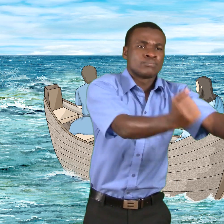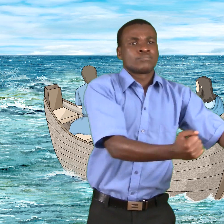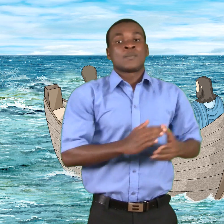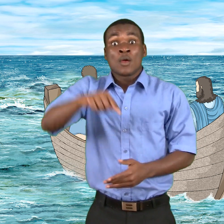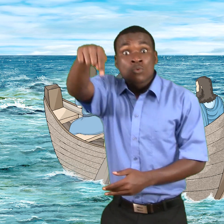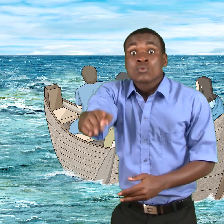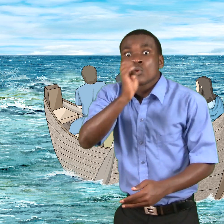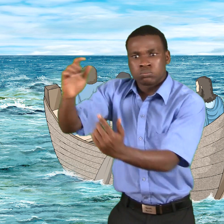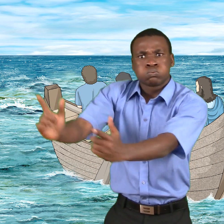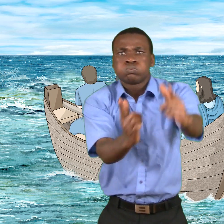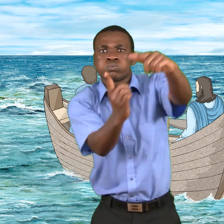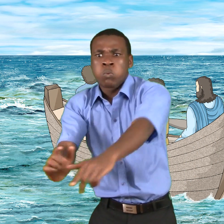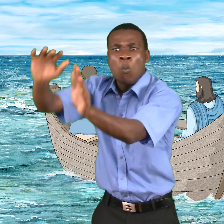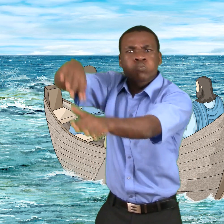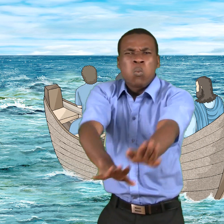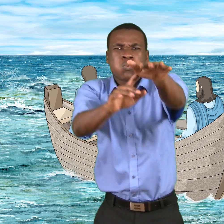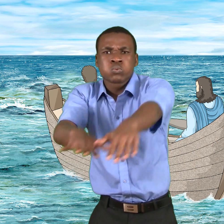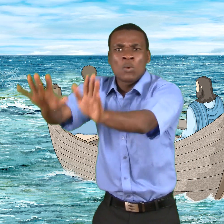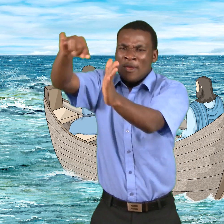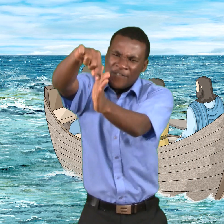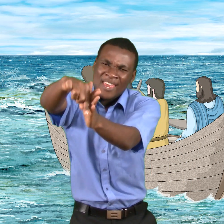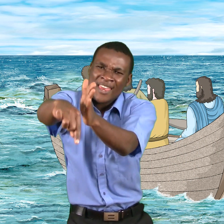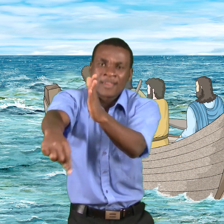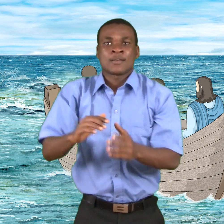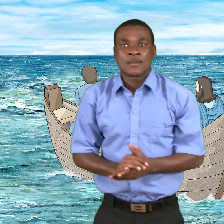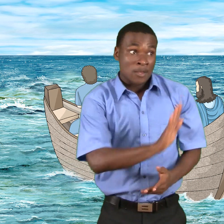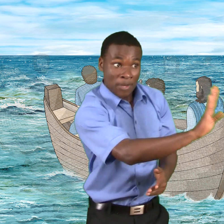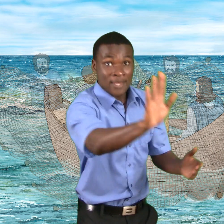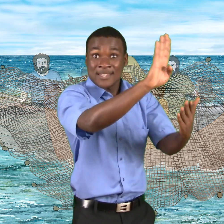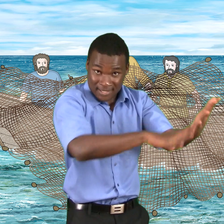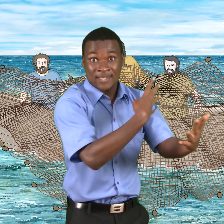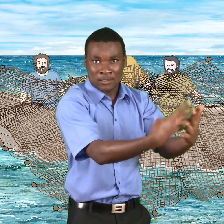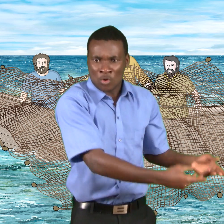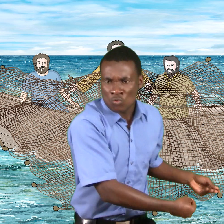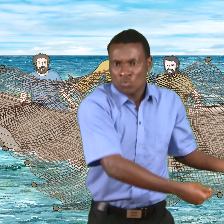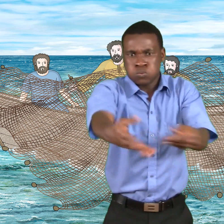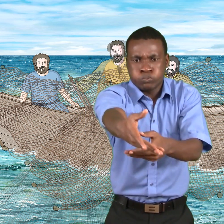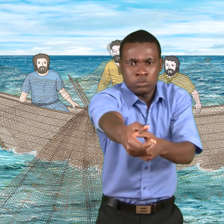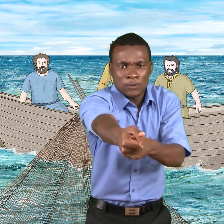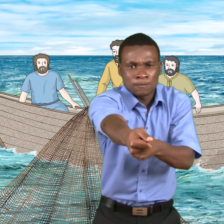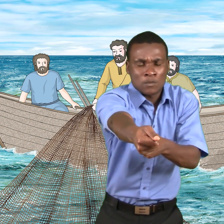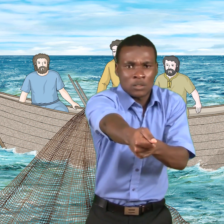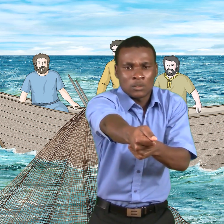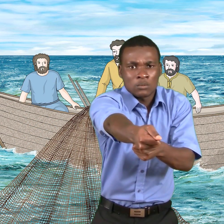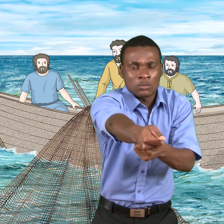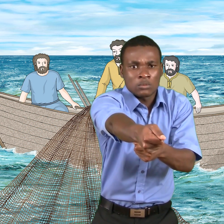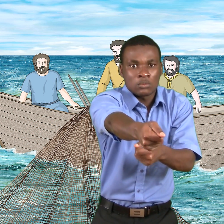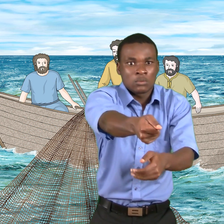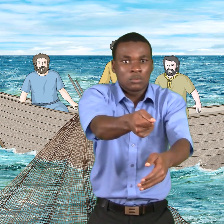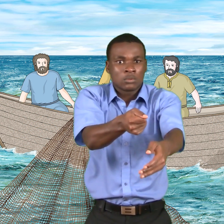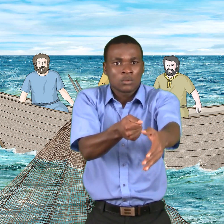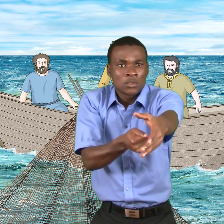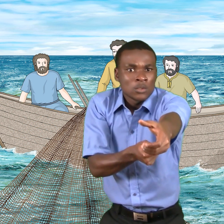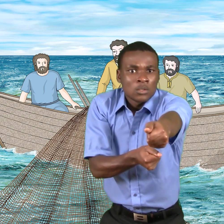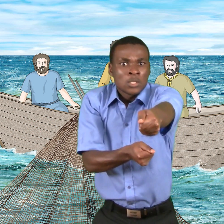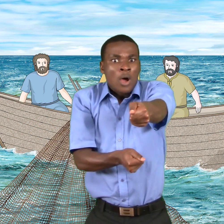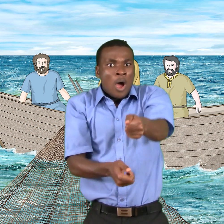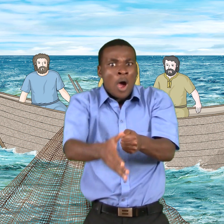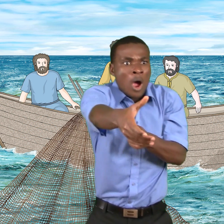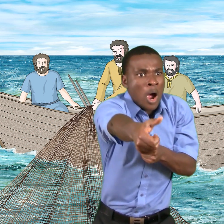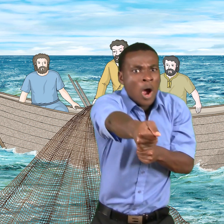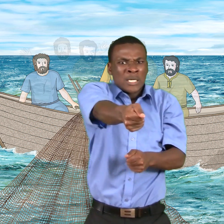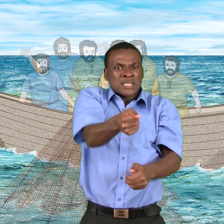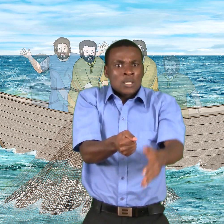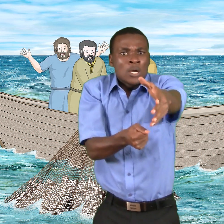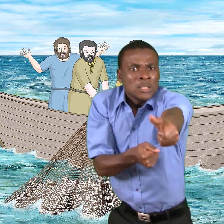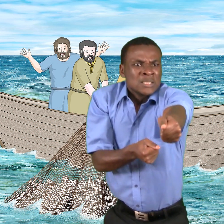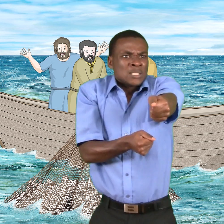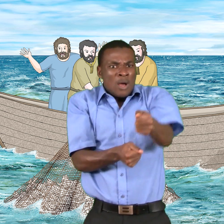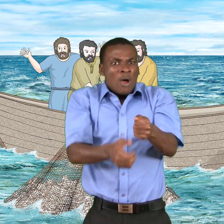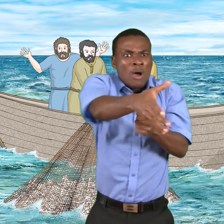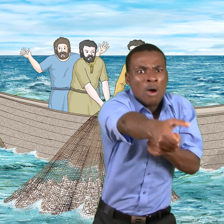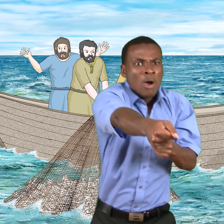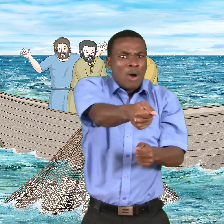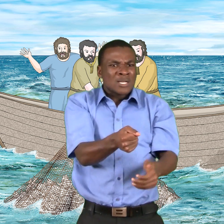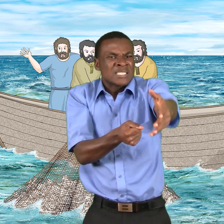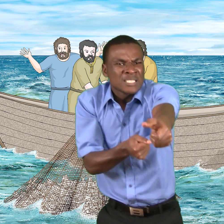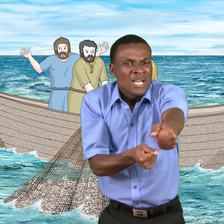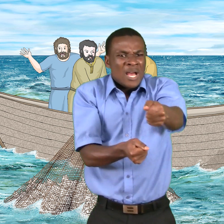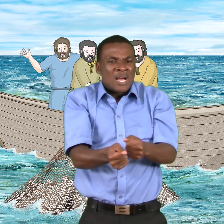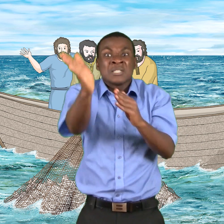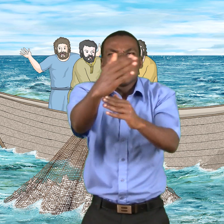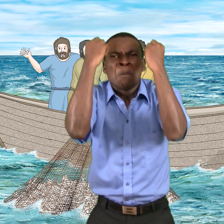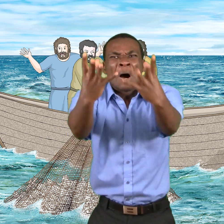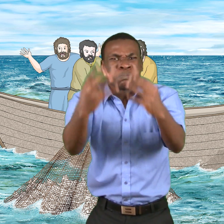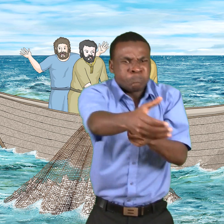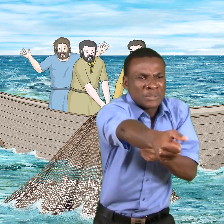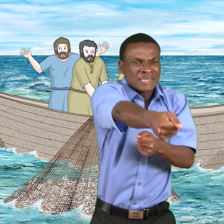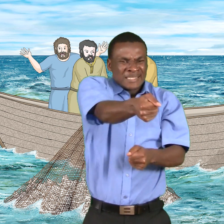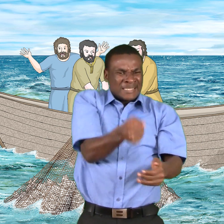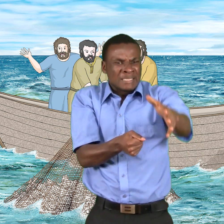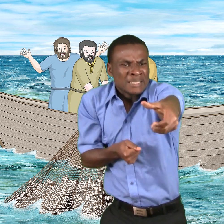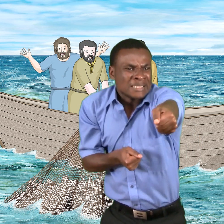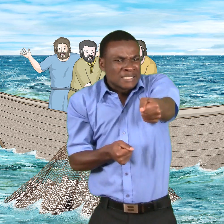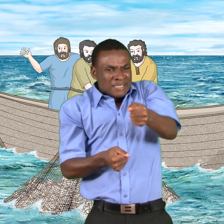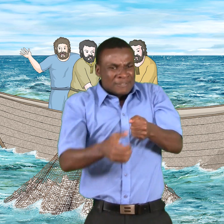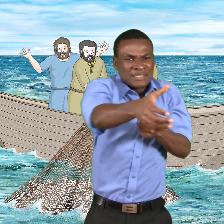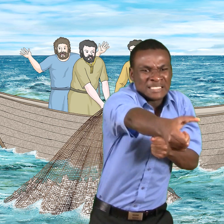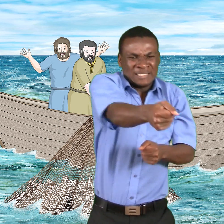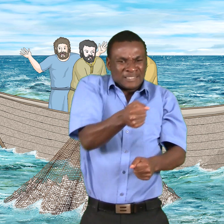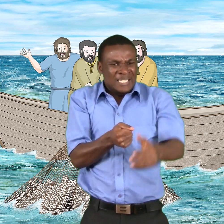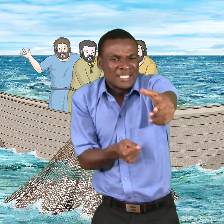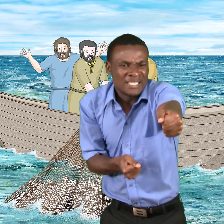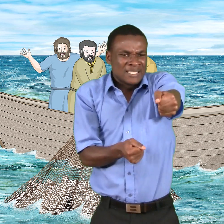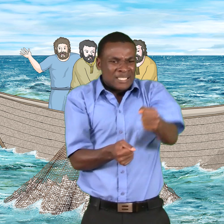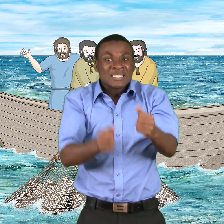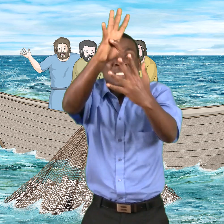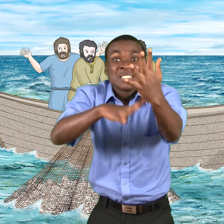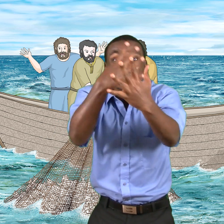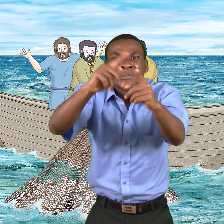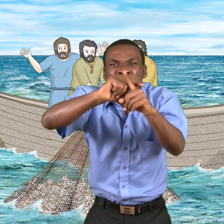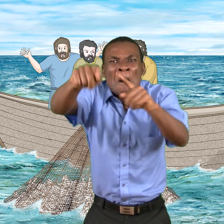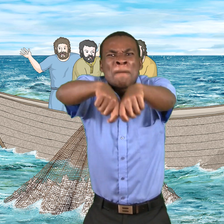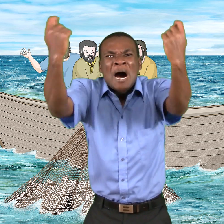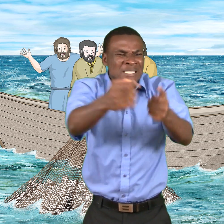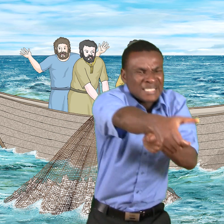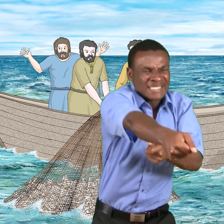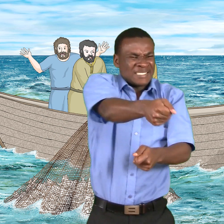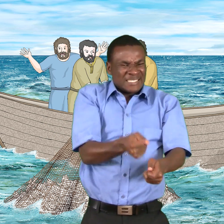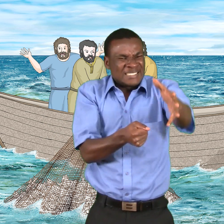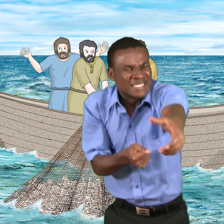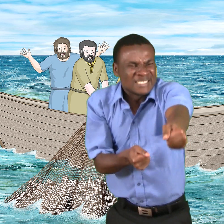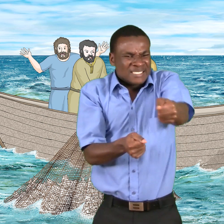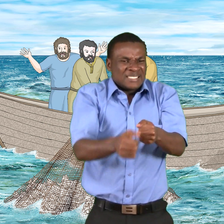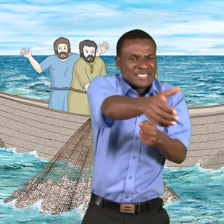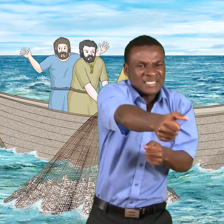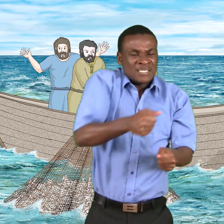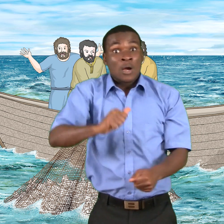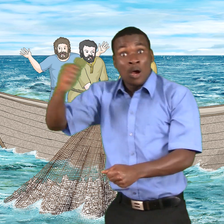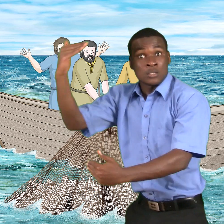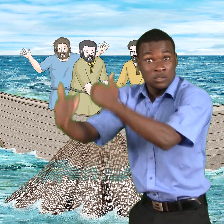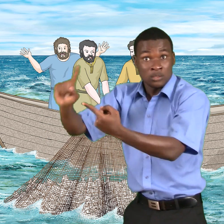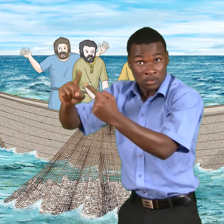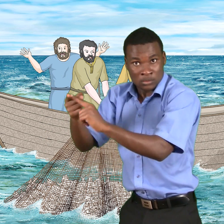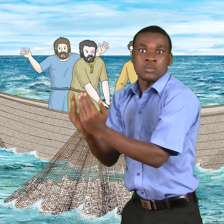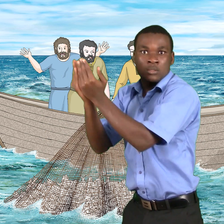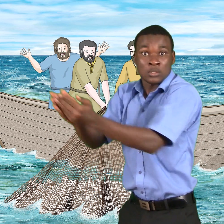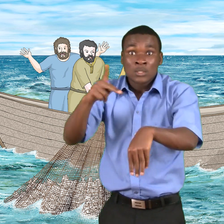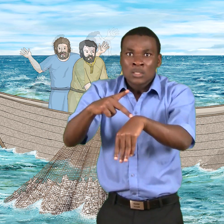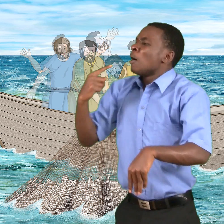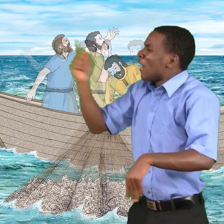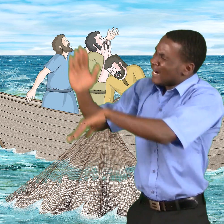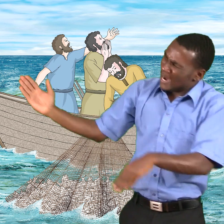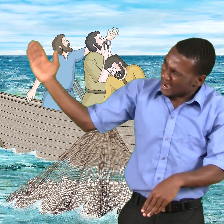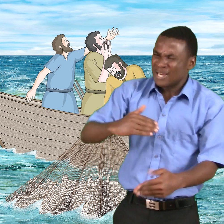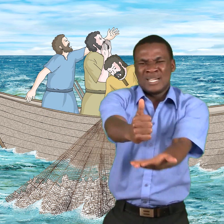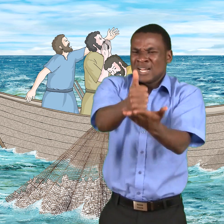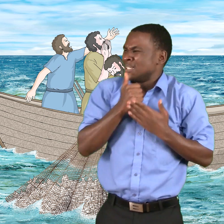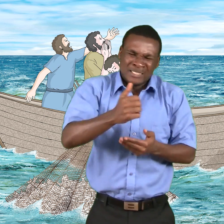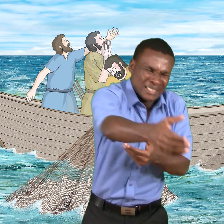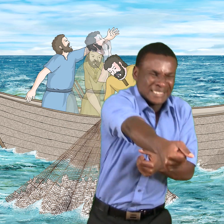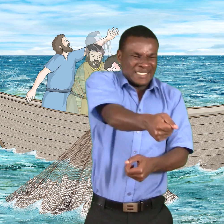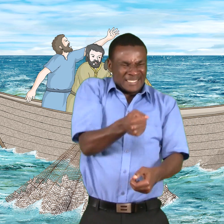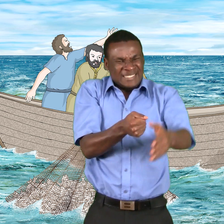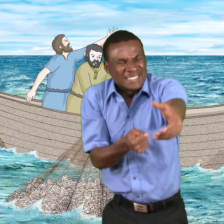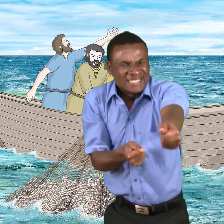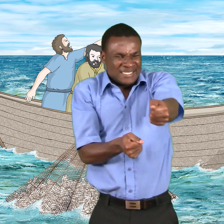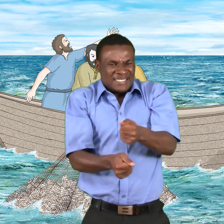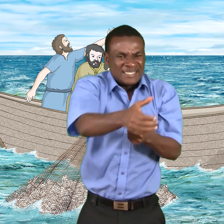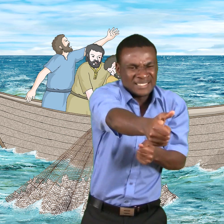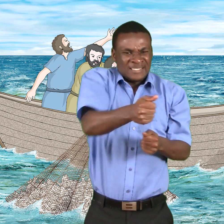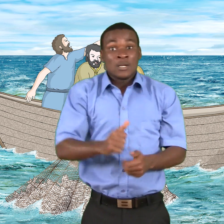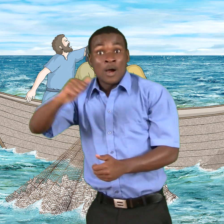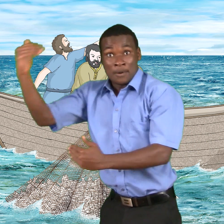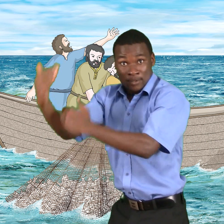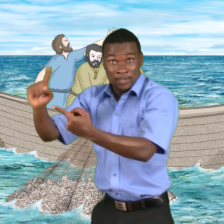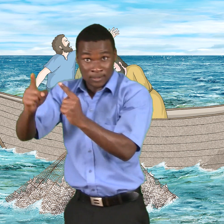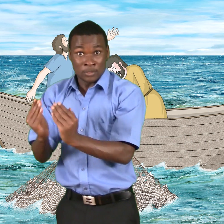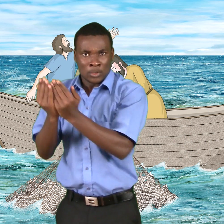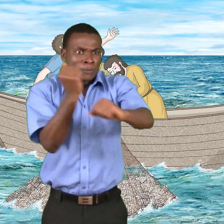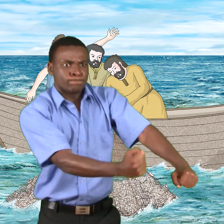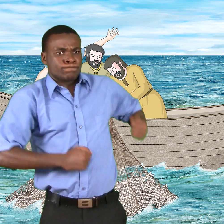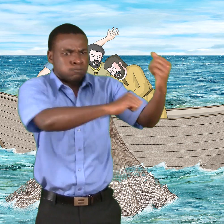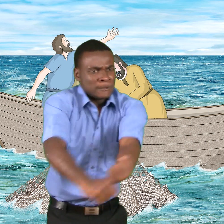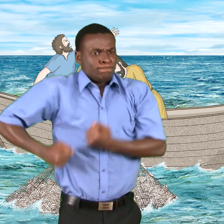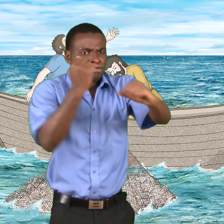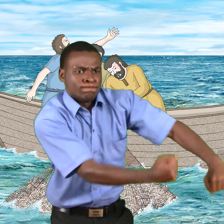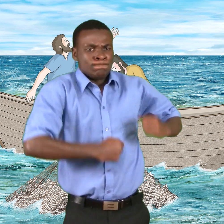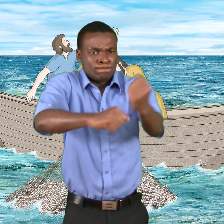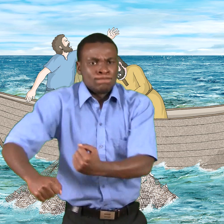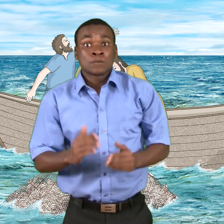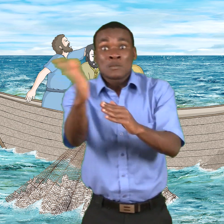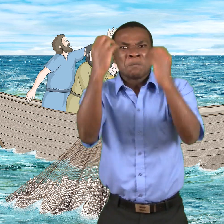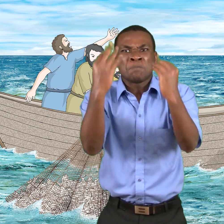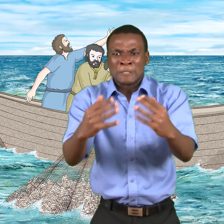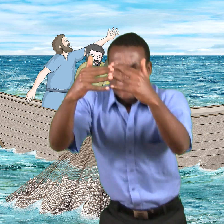“Master,” Simon replied, “we have worked hard all night without catching anything. But because You say so, I will let down the nets.”